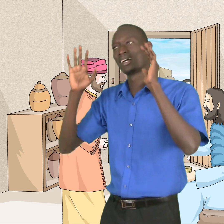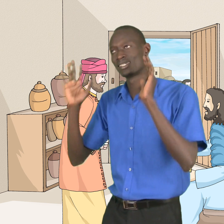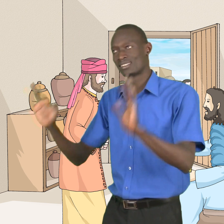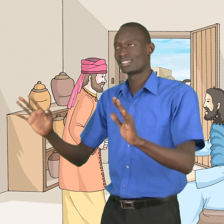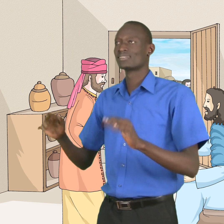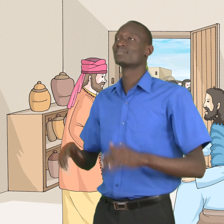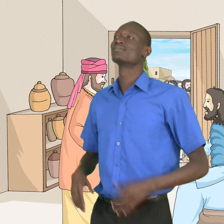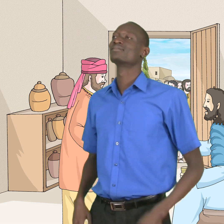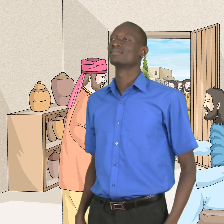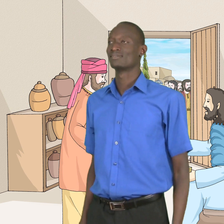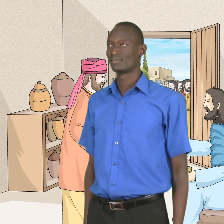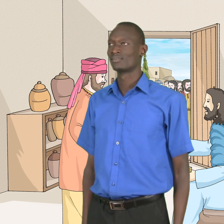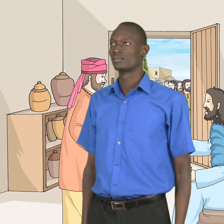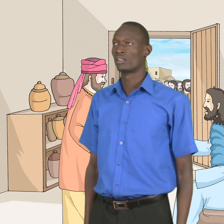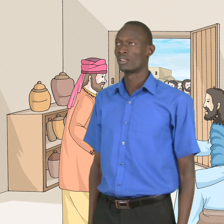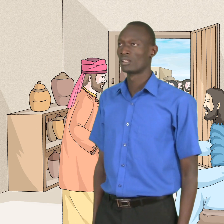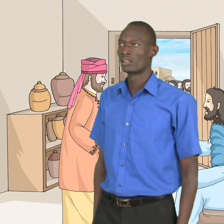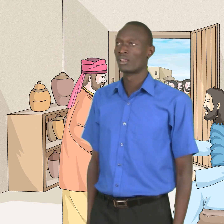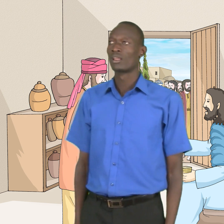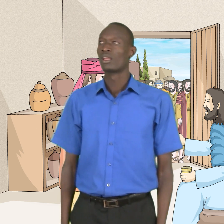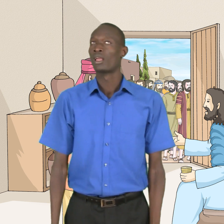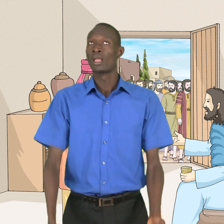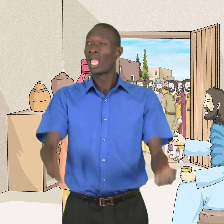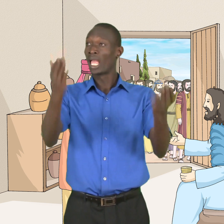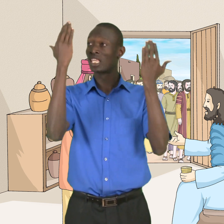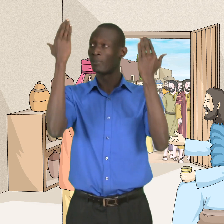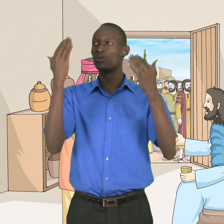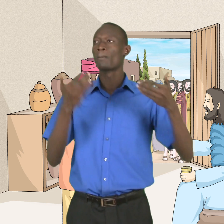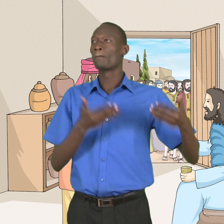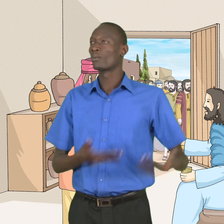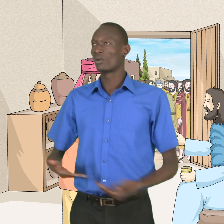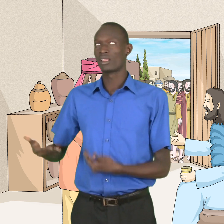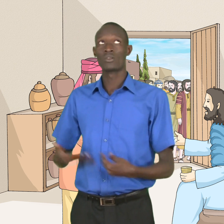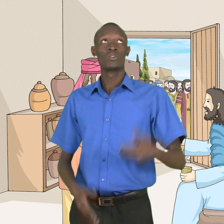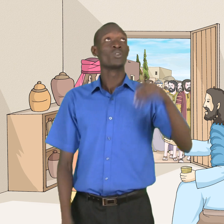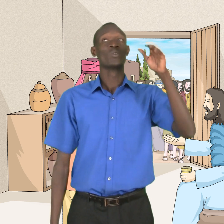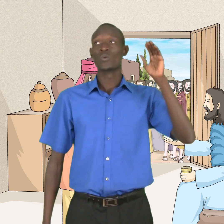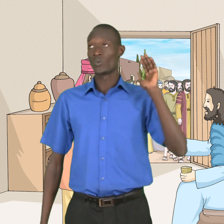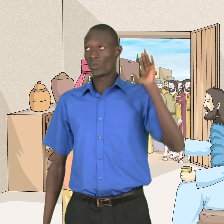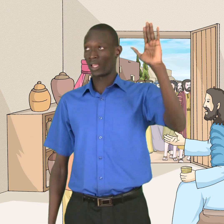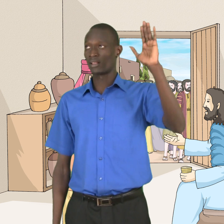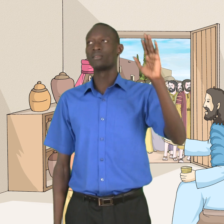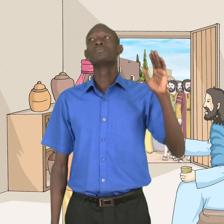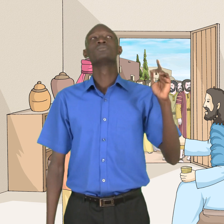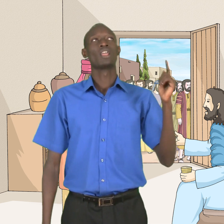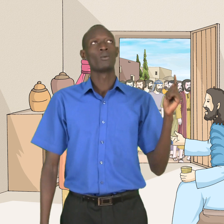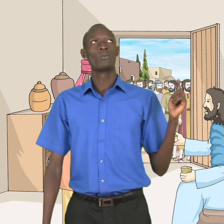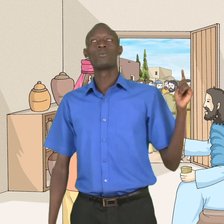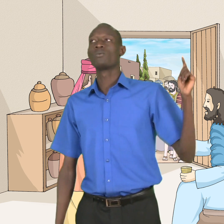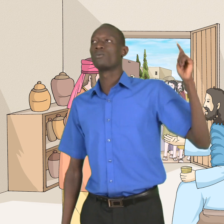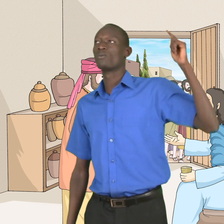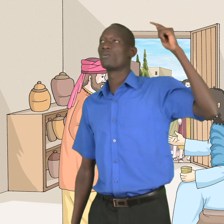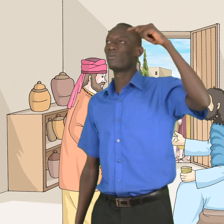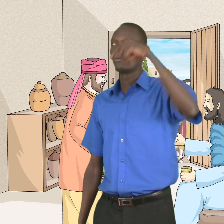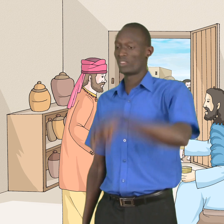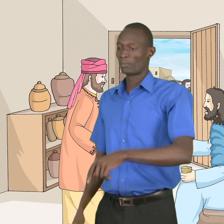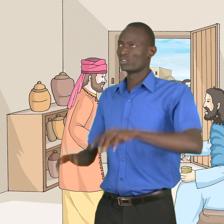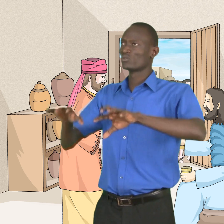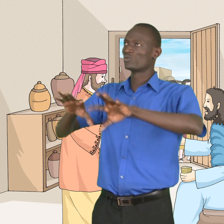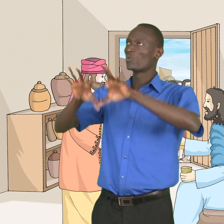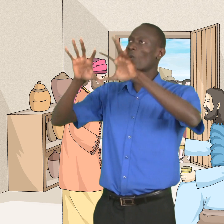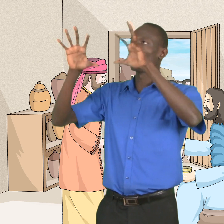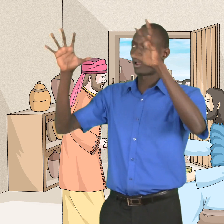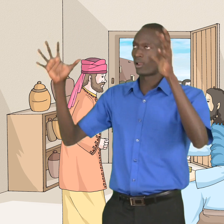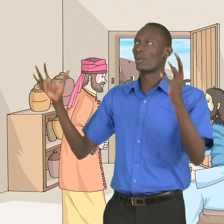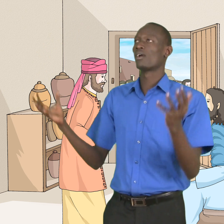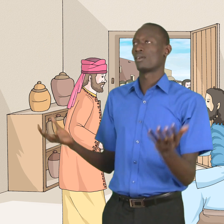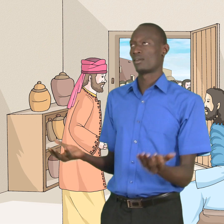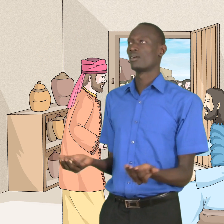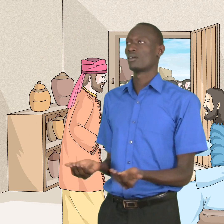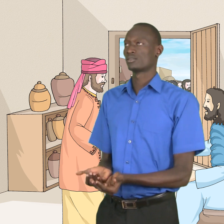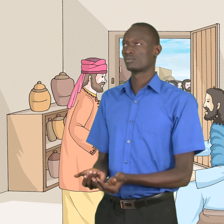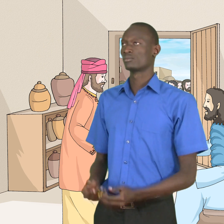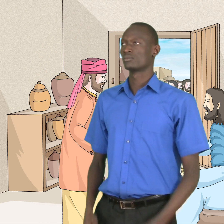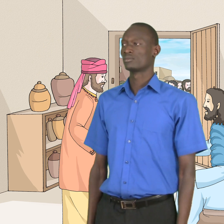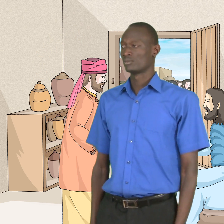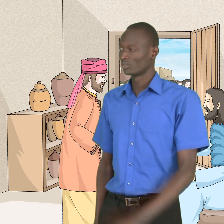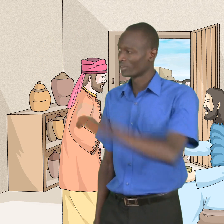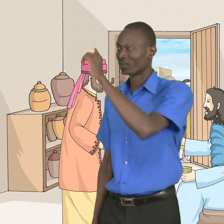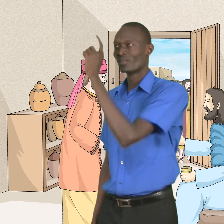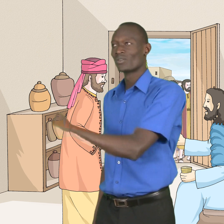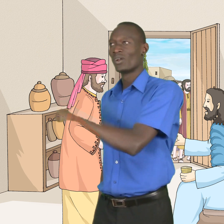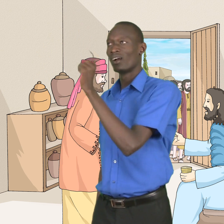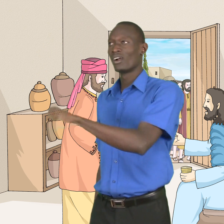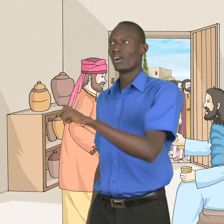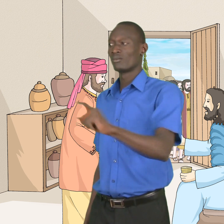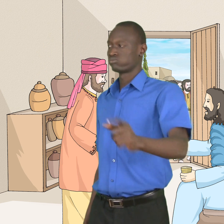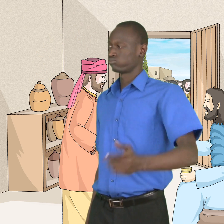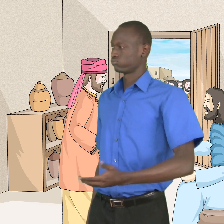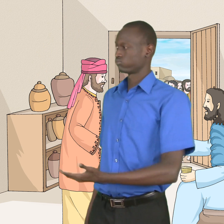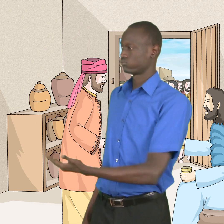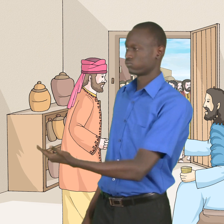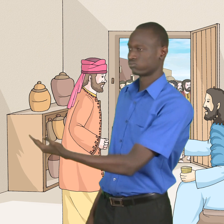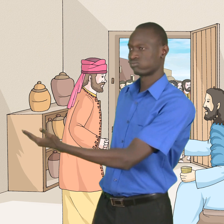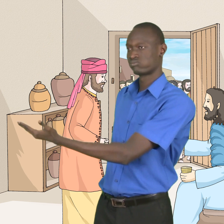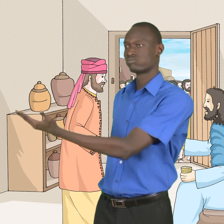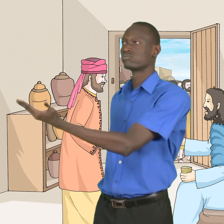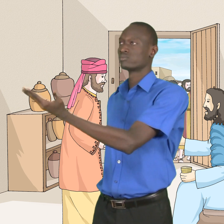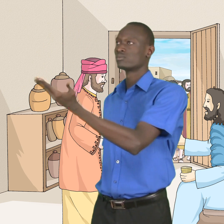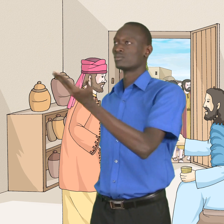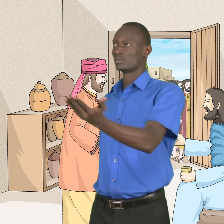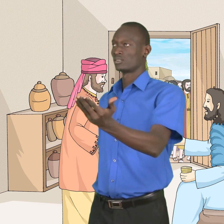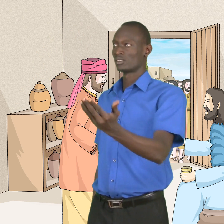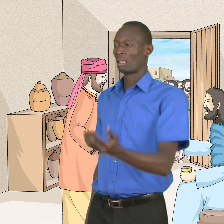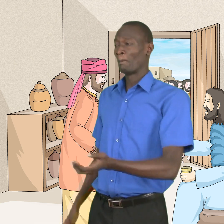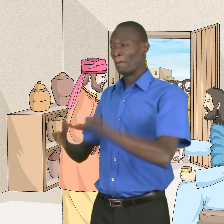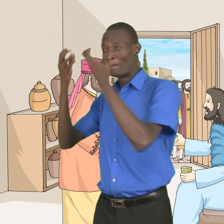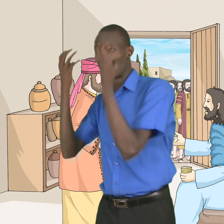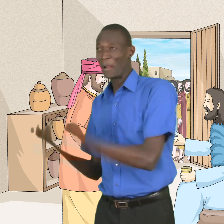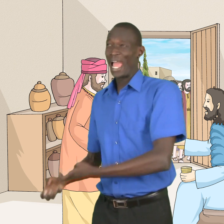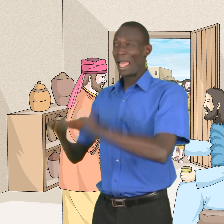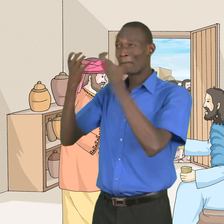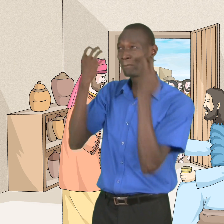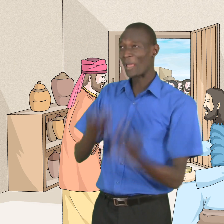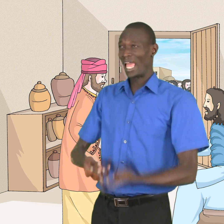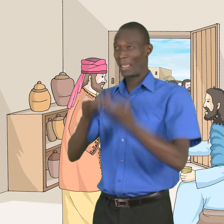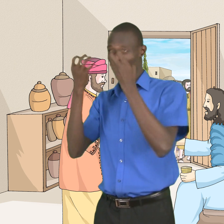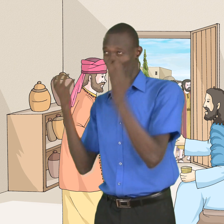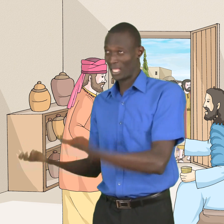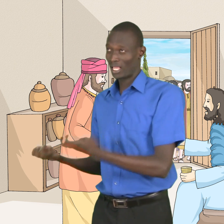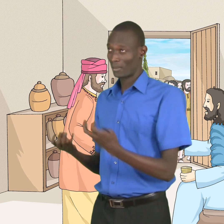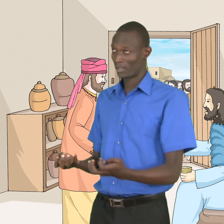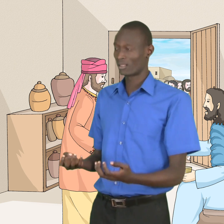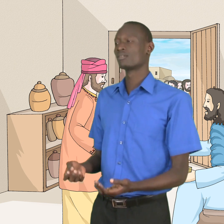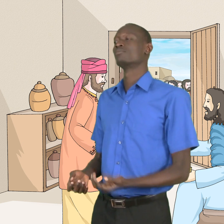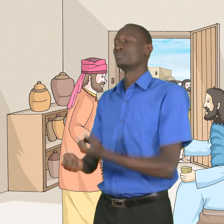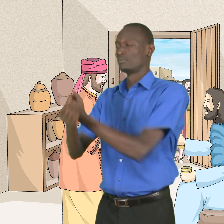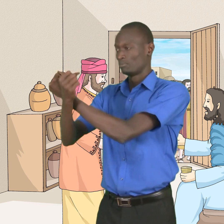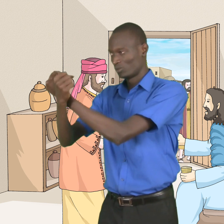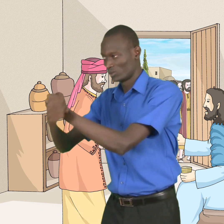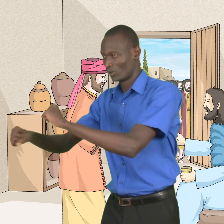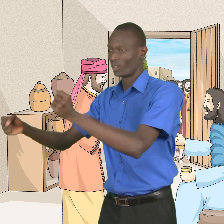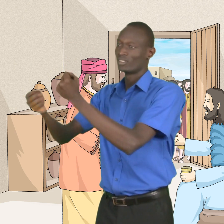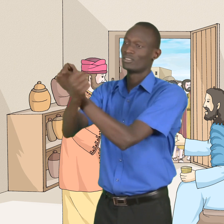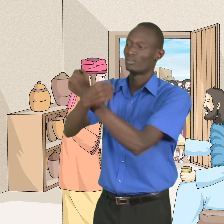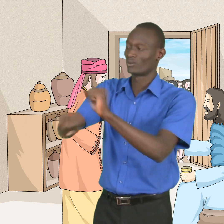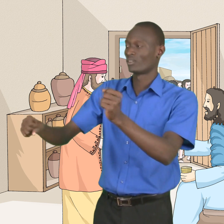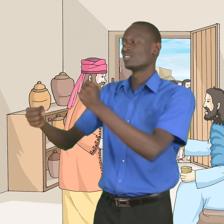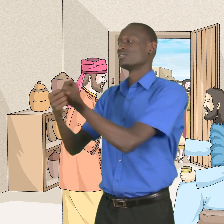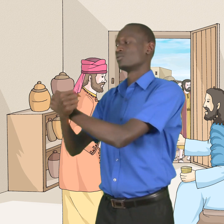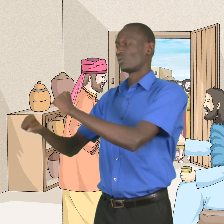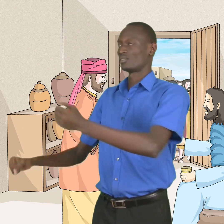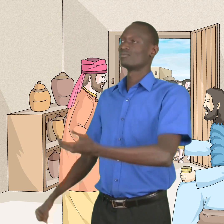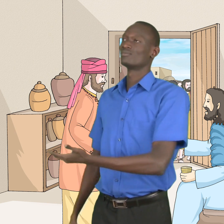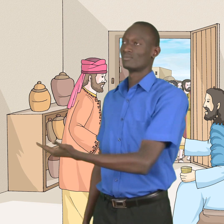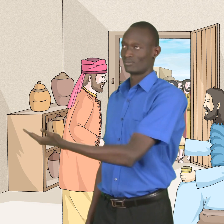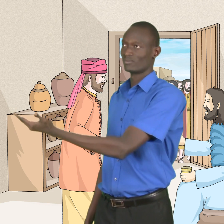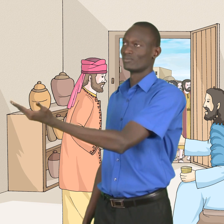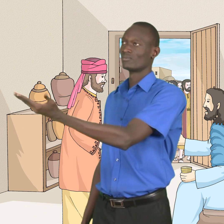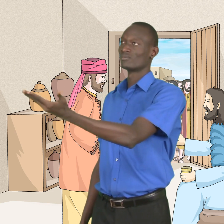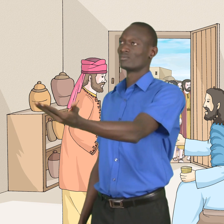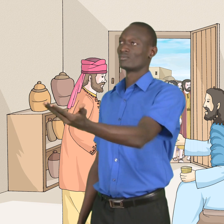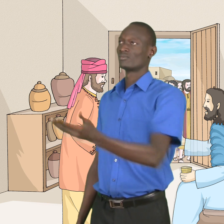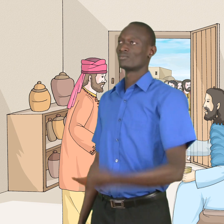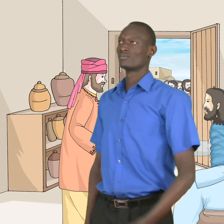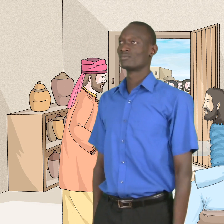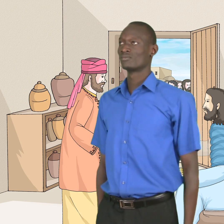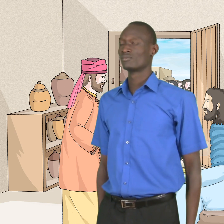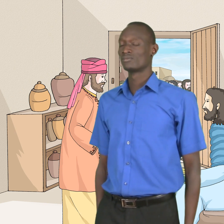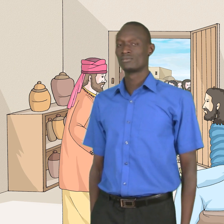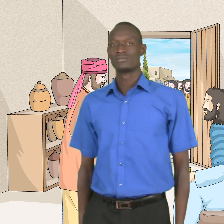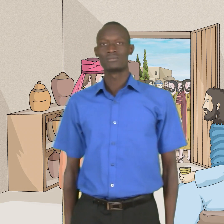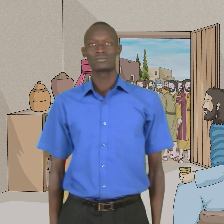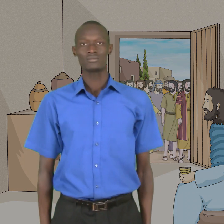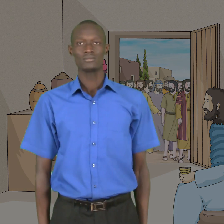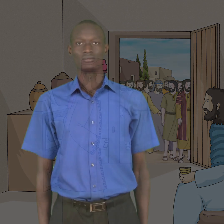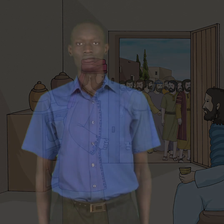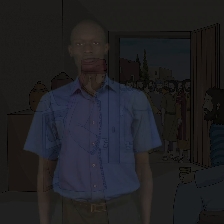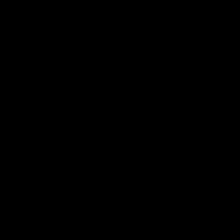For the Son of Man came to seek and to save the lost.”